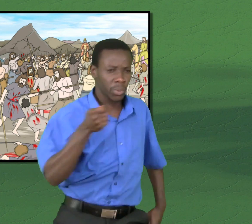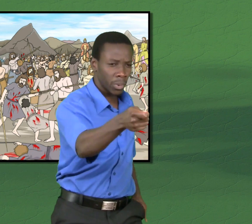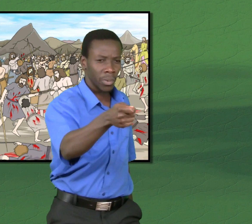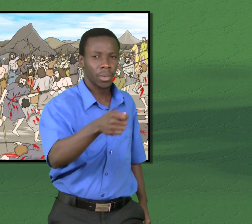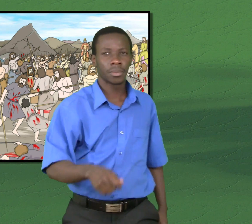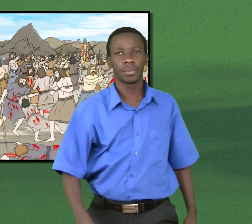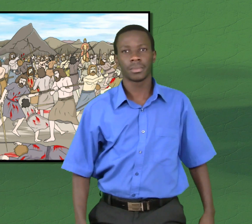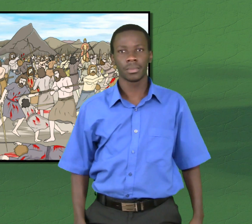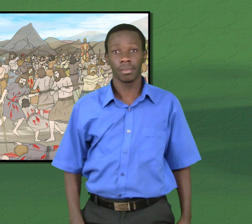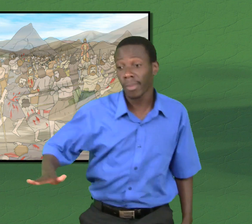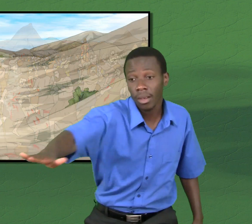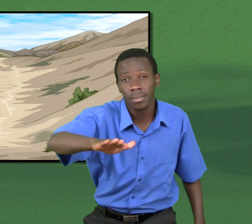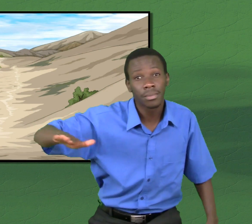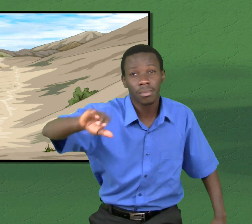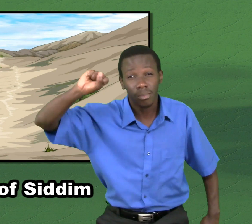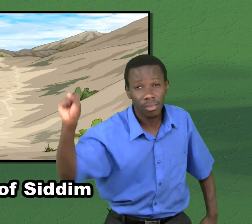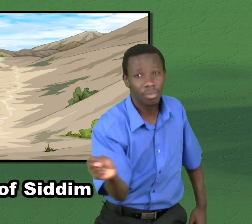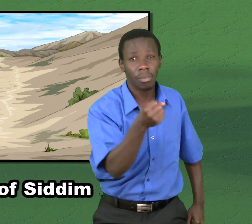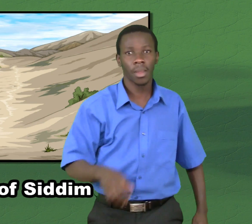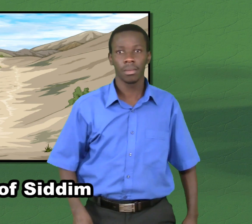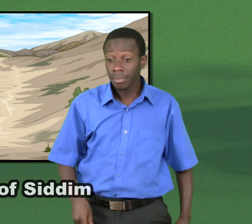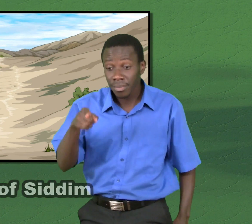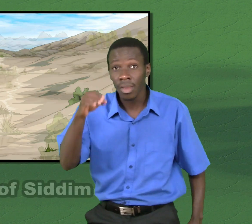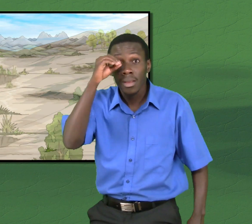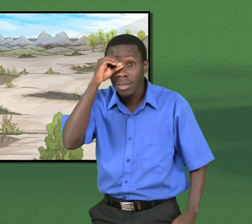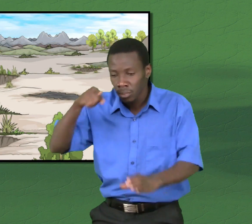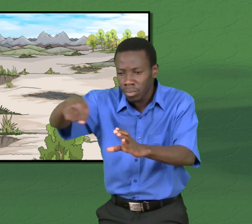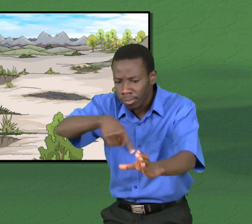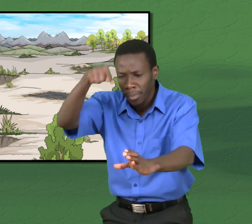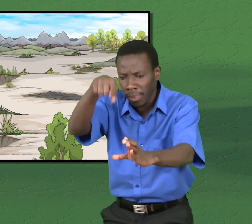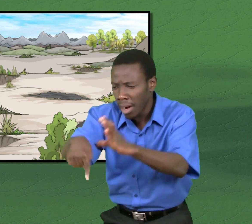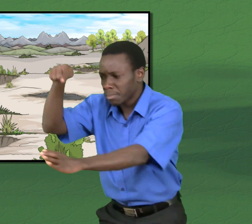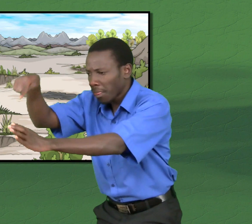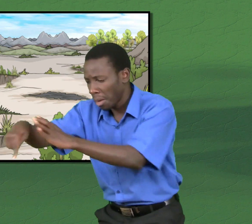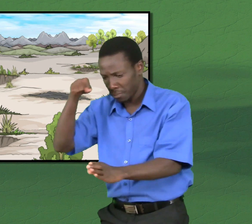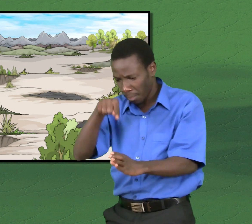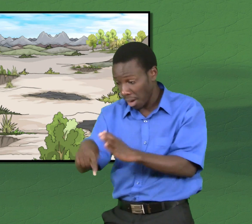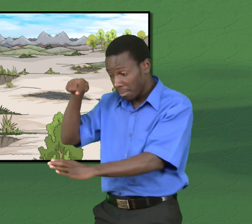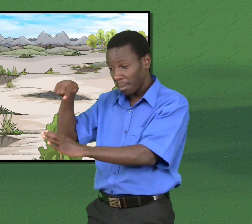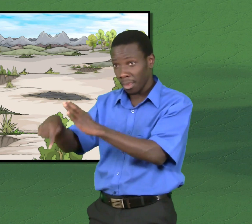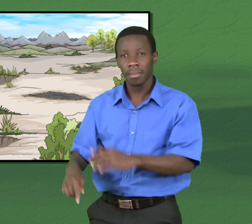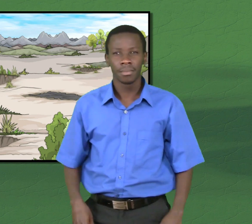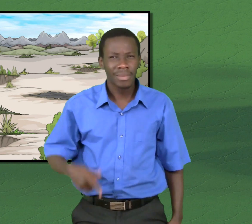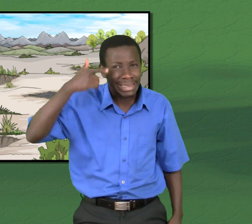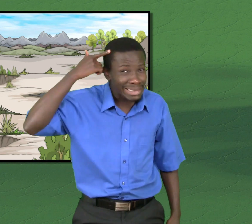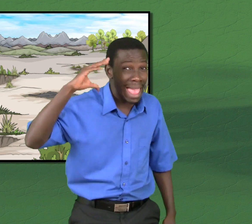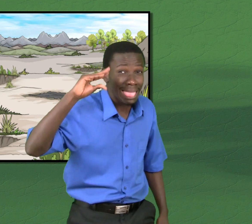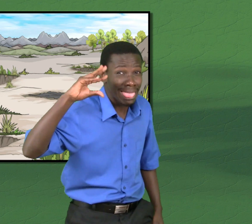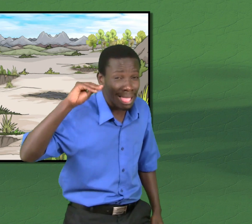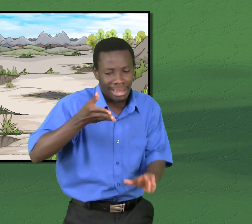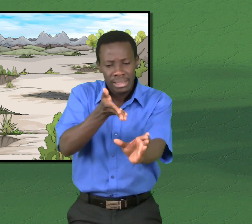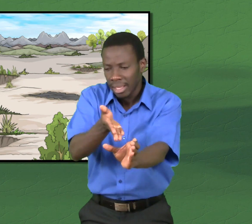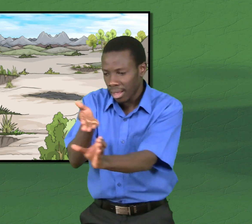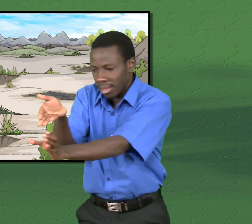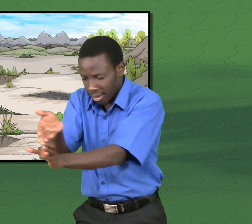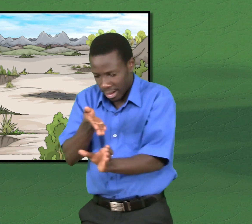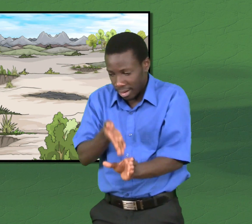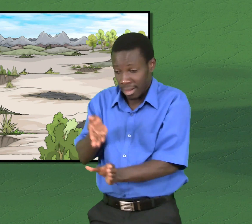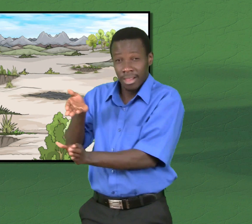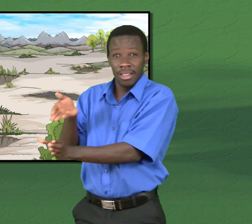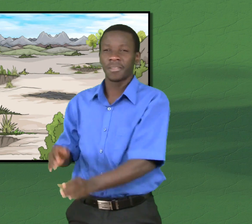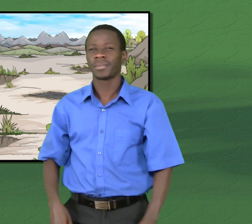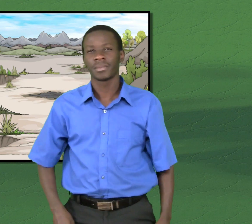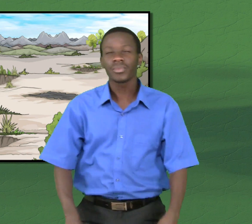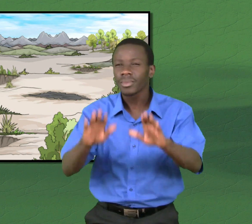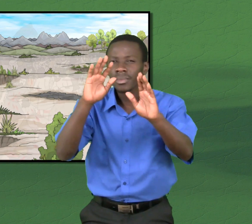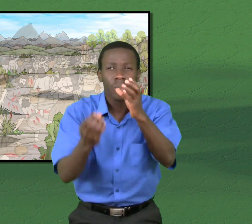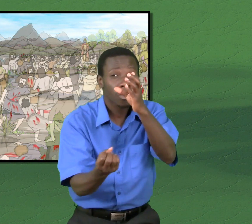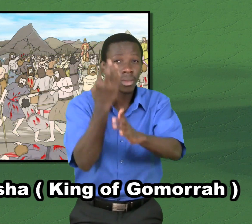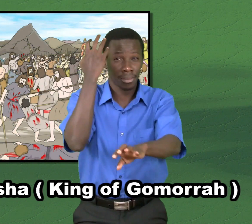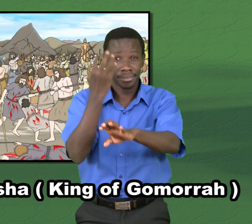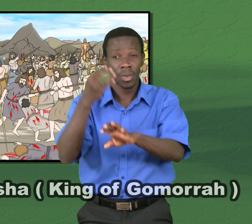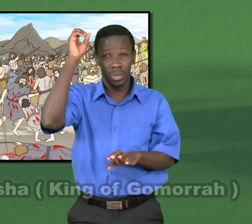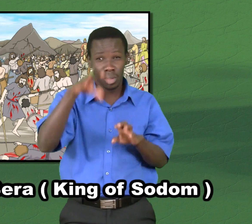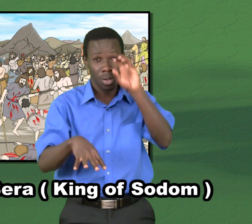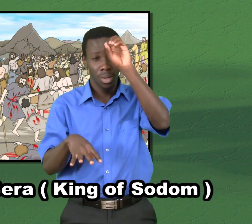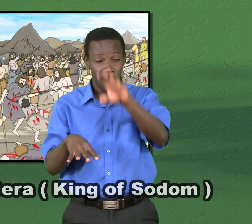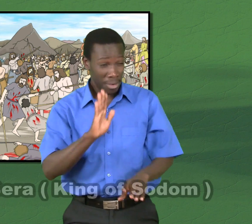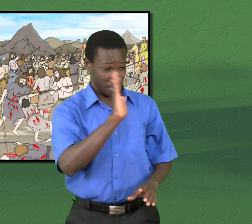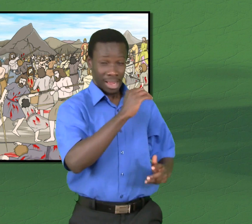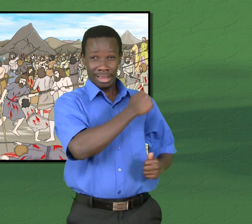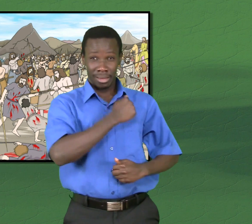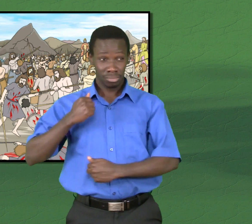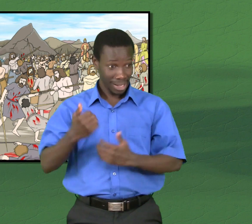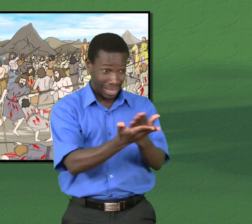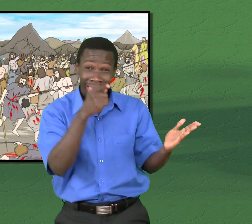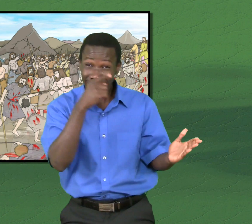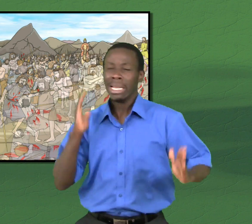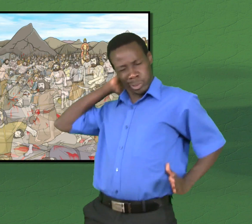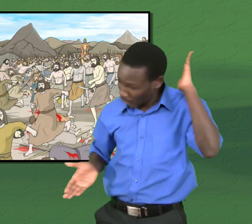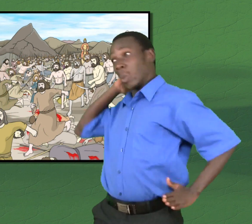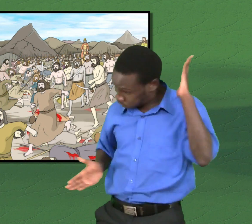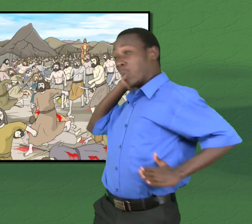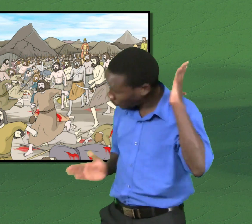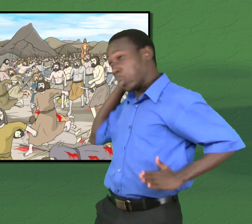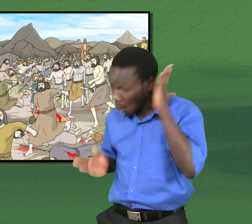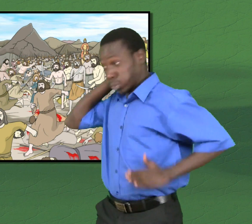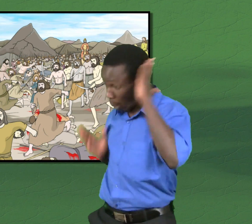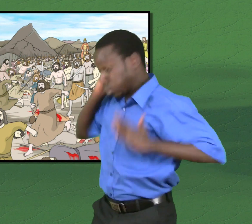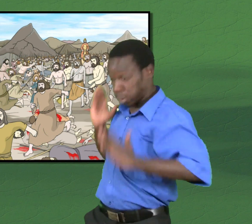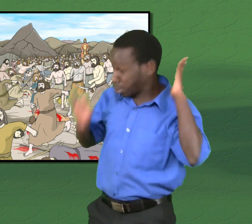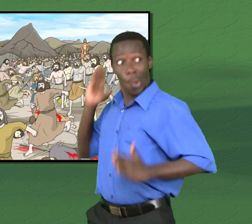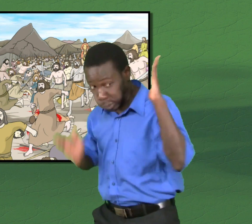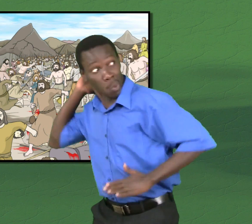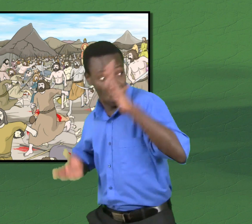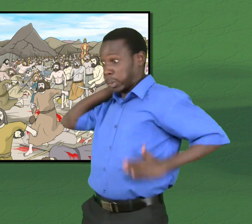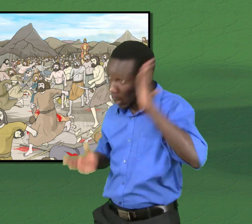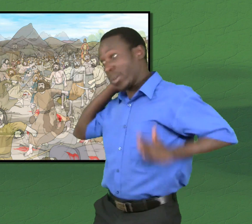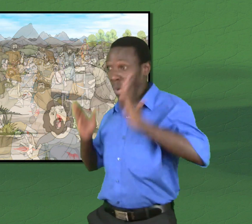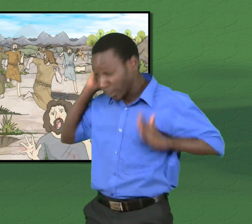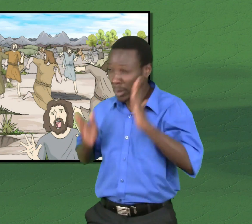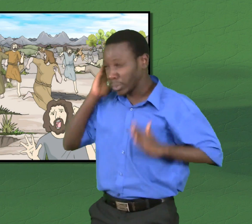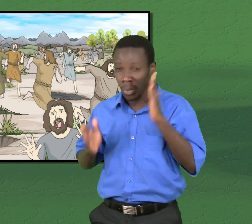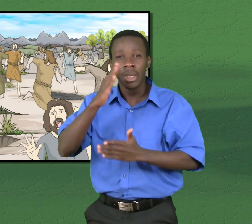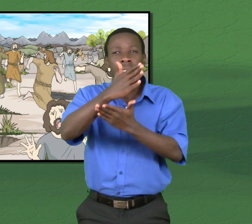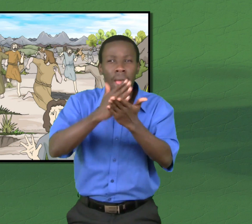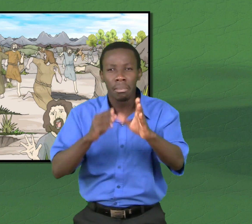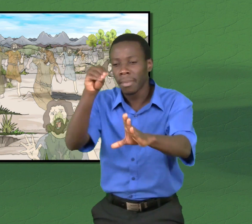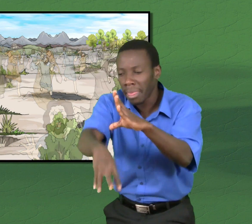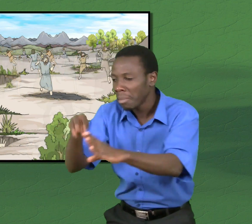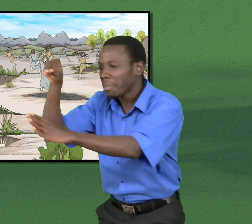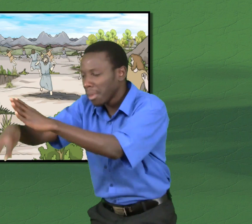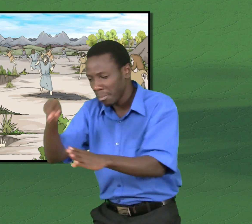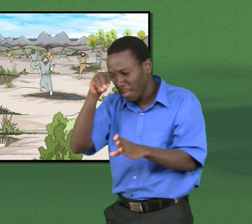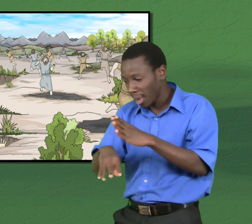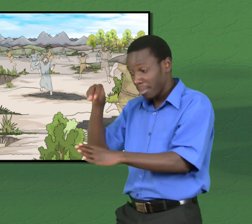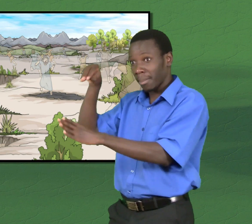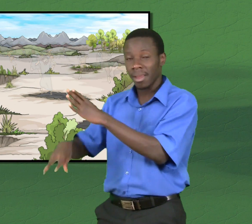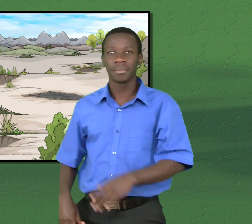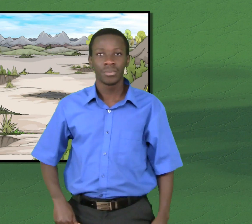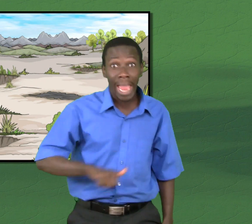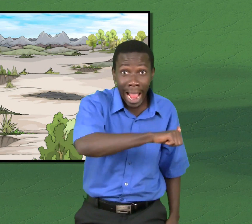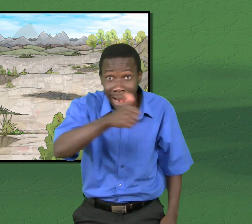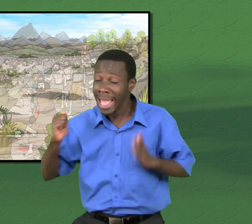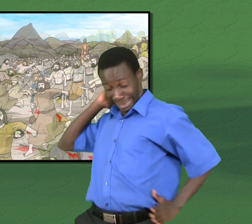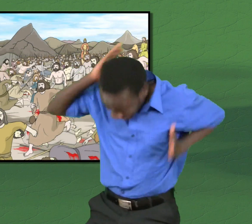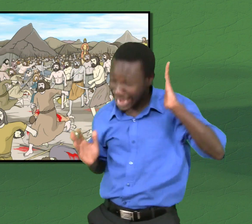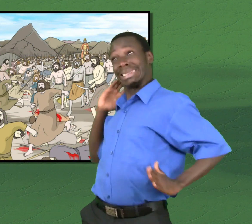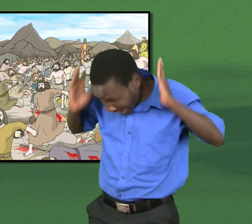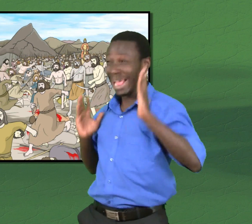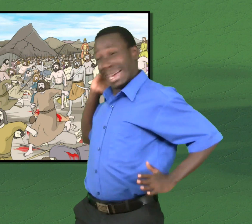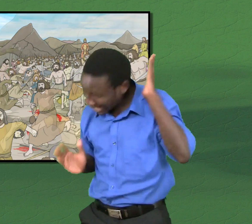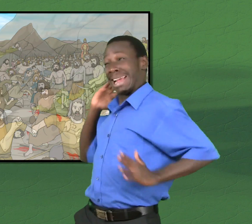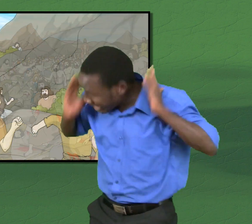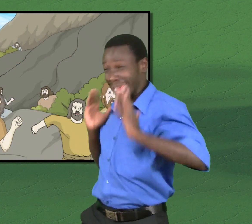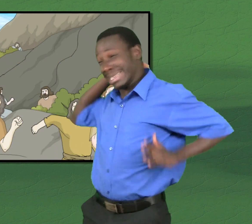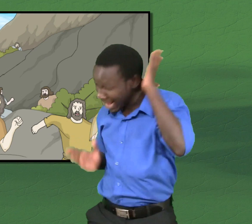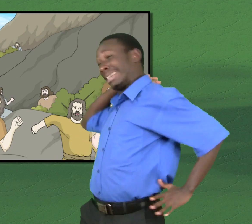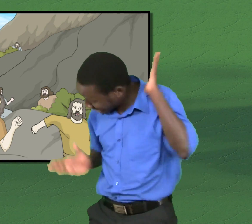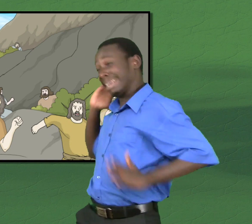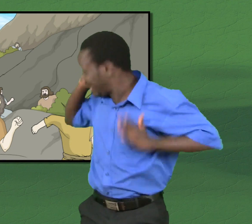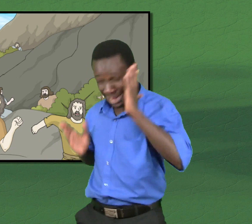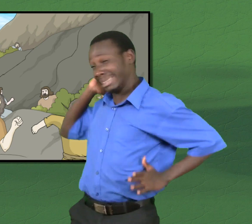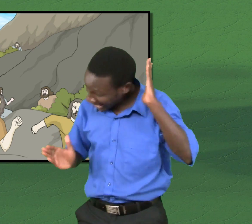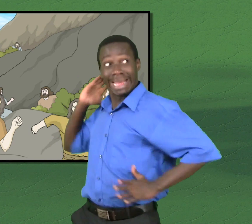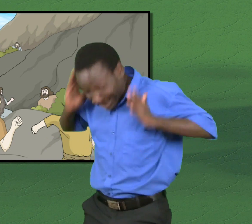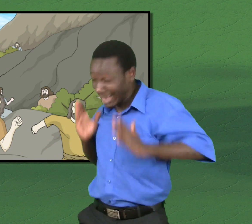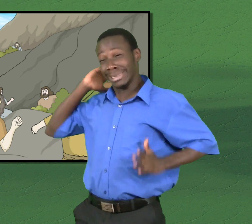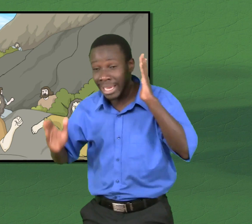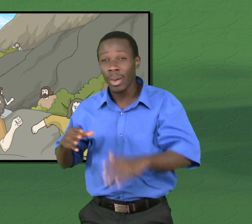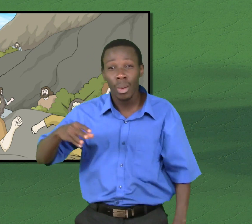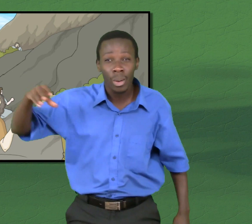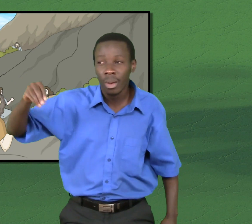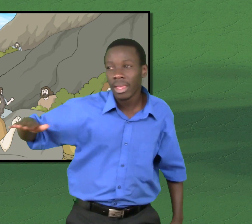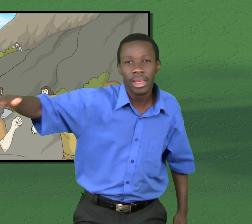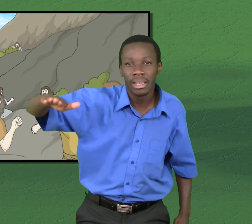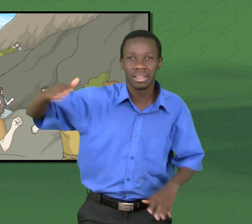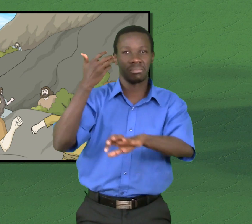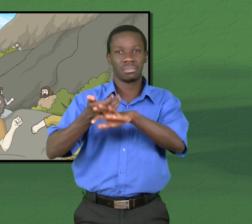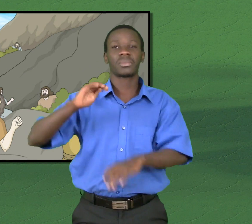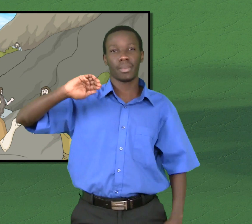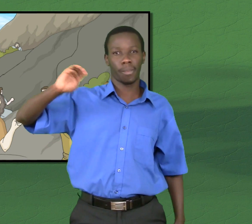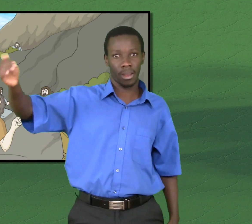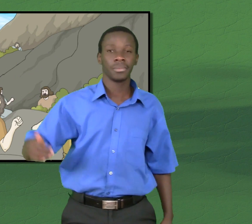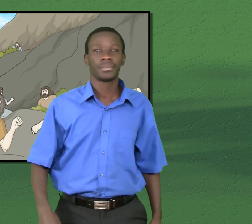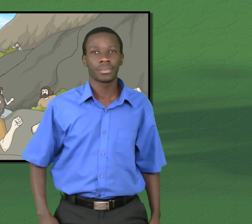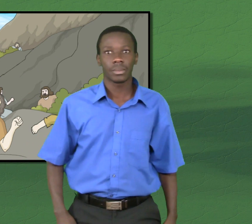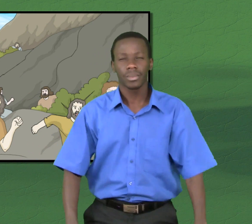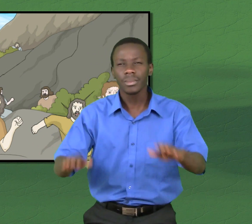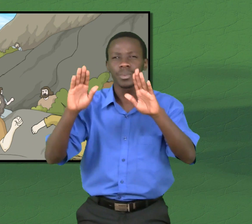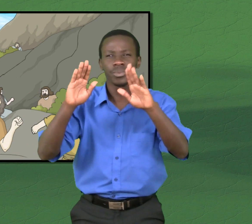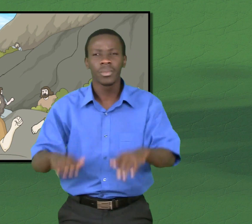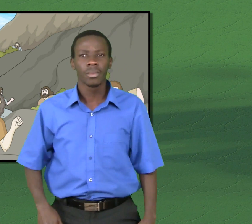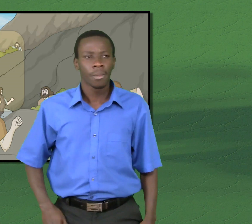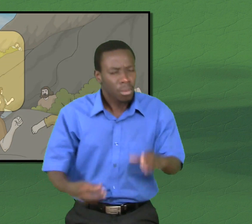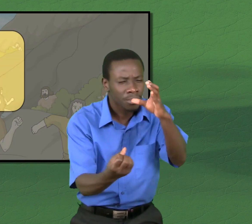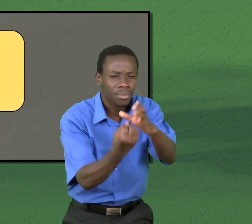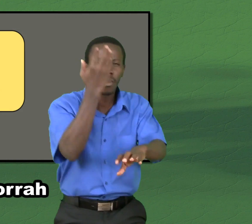Now the Valley of Siddim was full of tar pits, and as the kings of Sodom and Gomorrah fled, some men fell into the pits, but the survivors fled to the hill country.